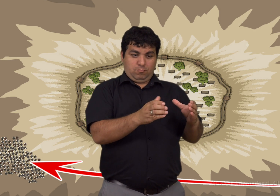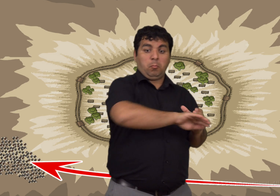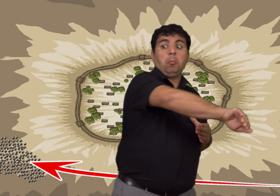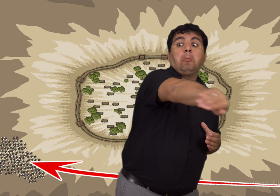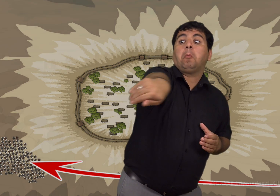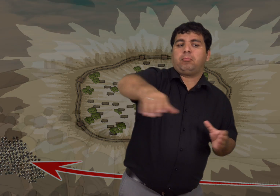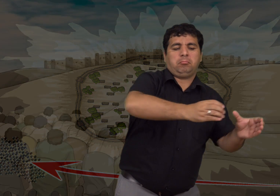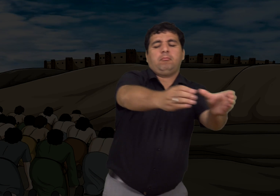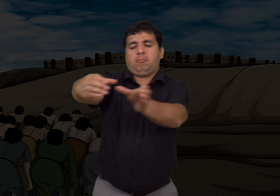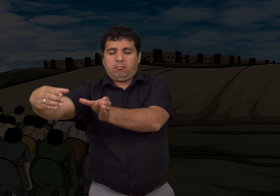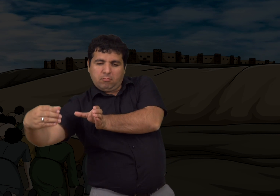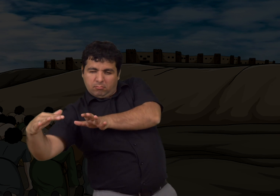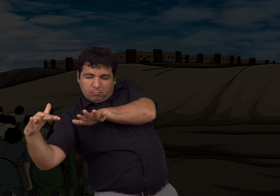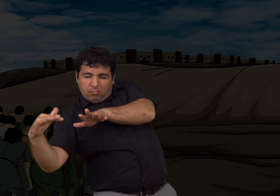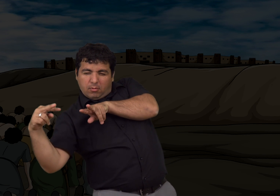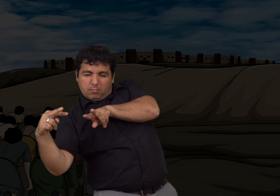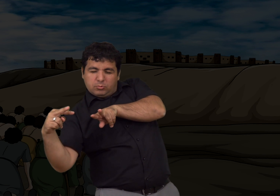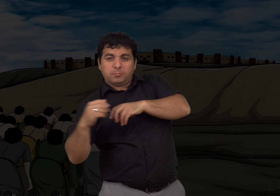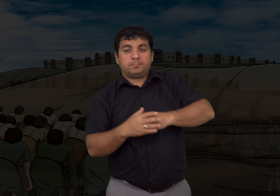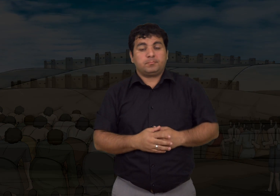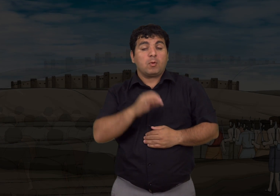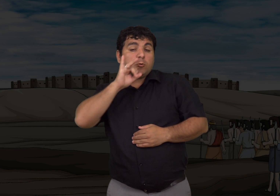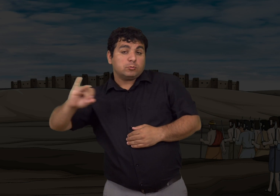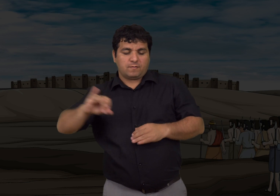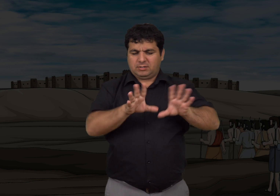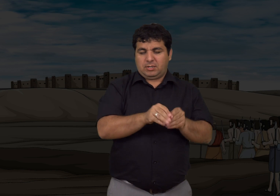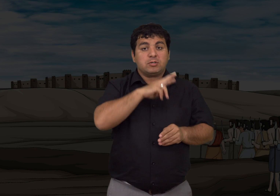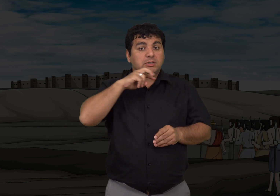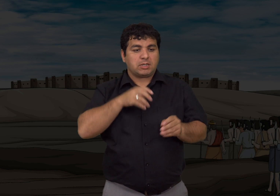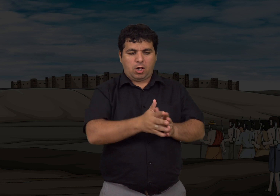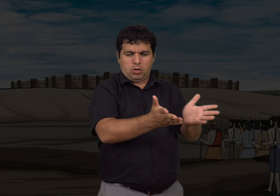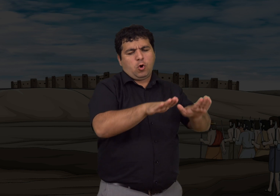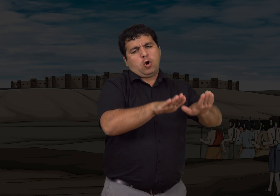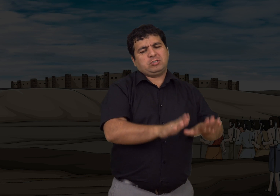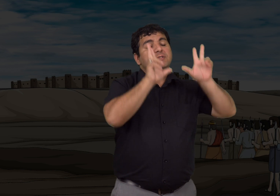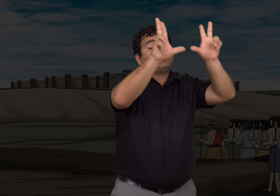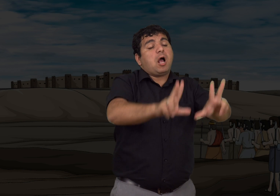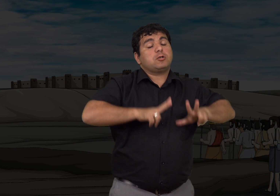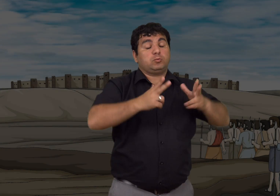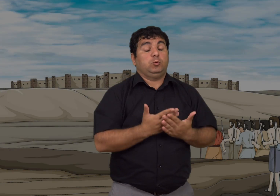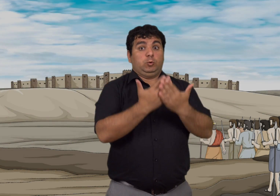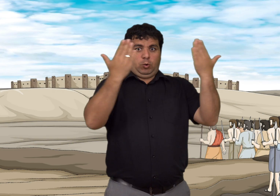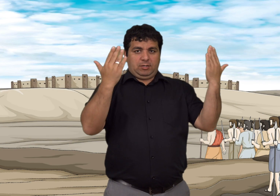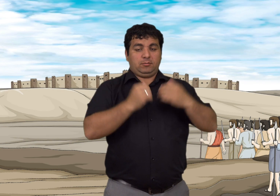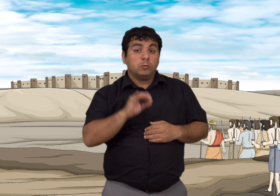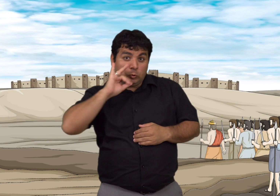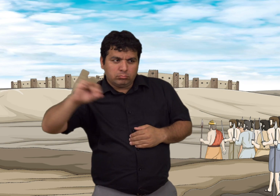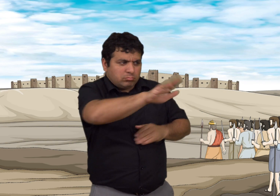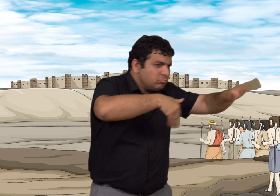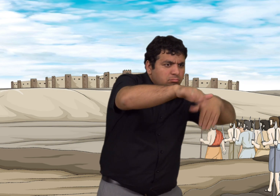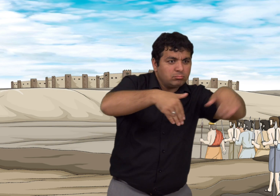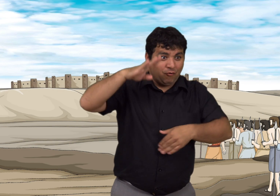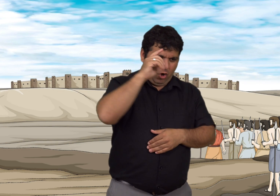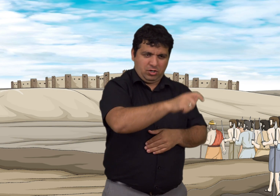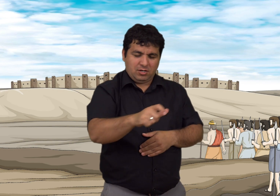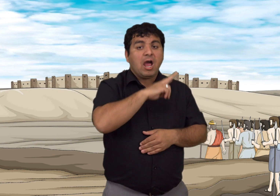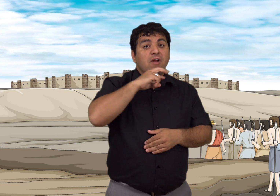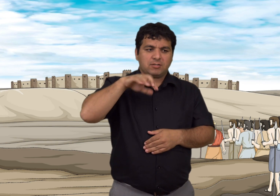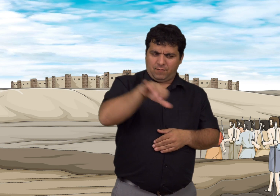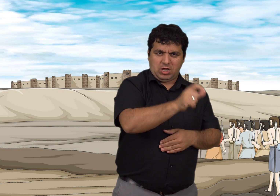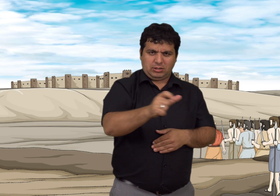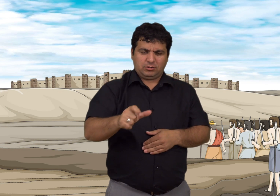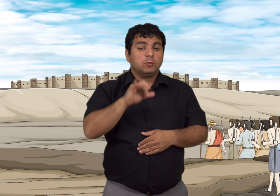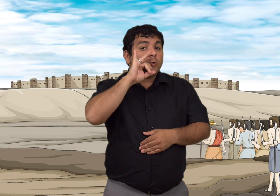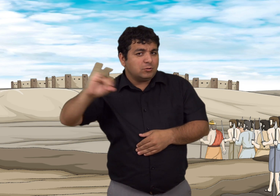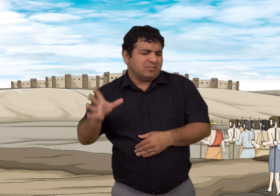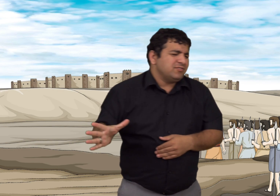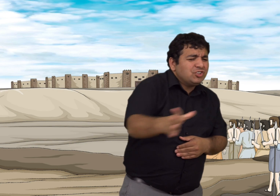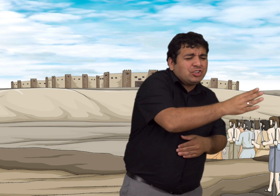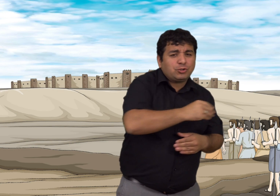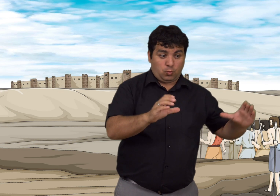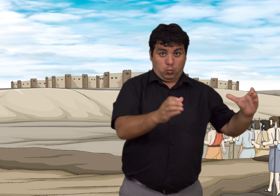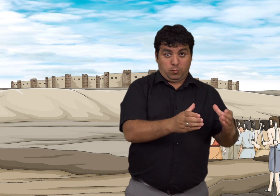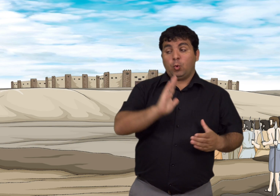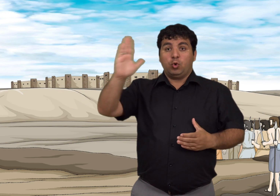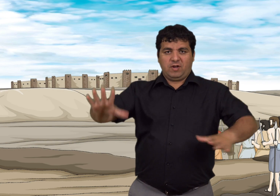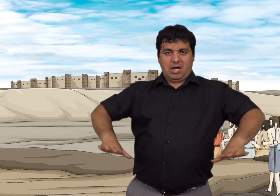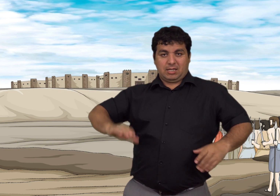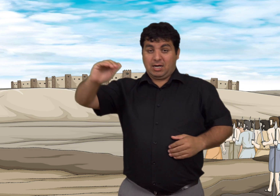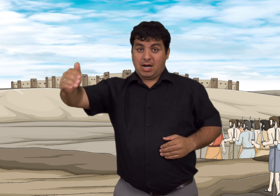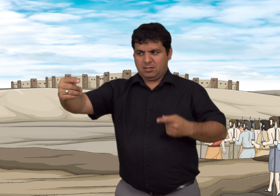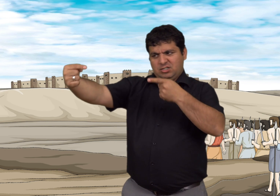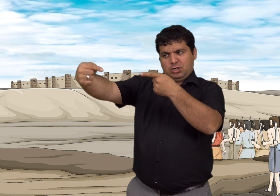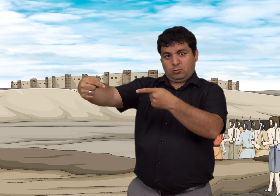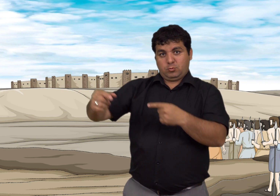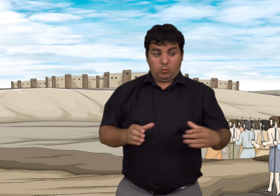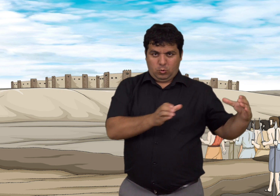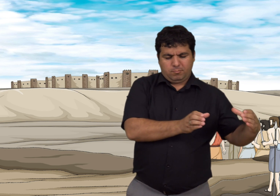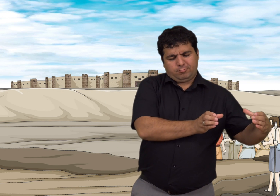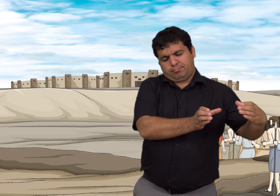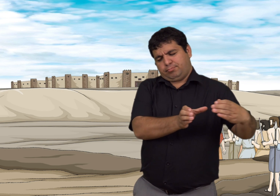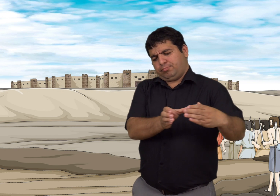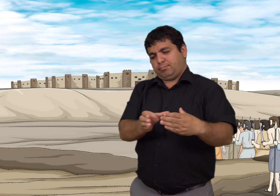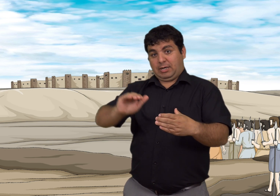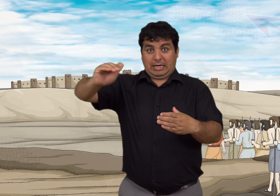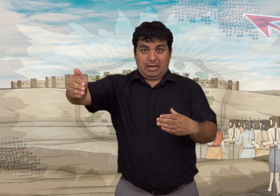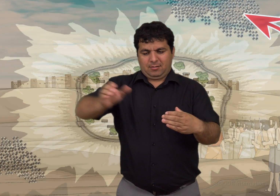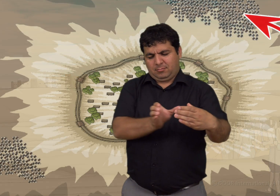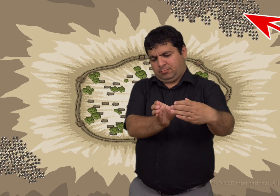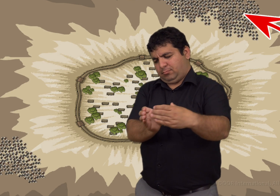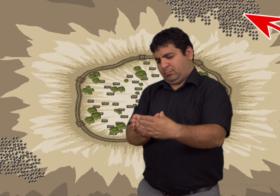But Joshua spent that night among the people. Joshua got up early the next morning and mobilized his men, and he and the elders of Israel marched before them up to Ai. Then all the troops who were with him marched up and approached the city.